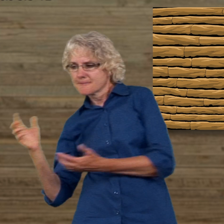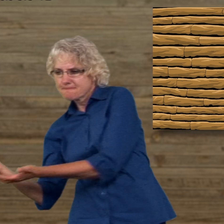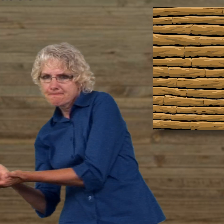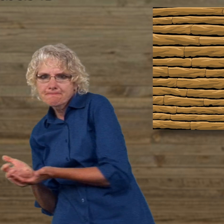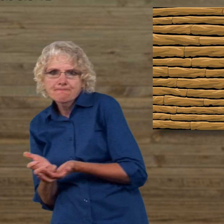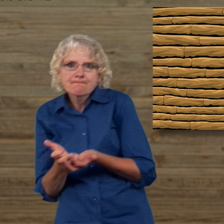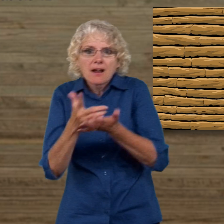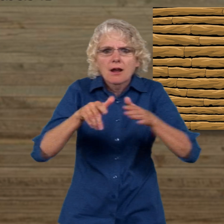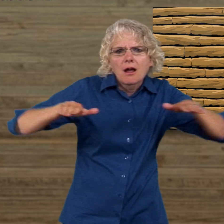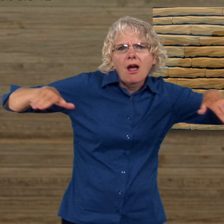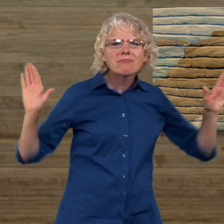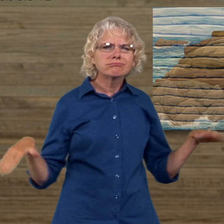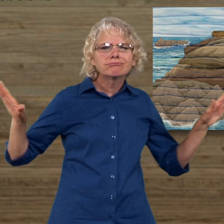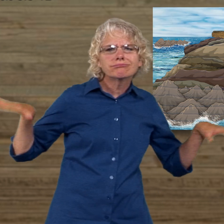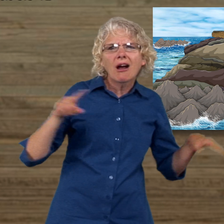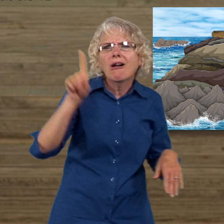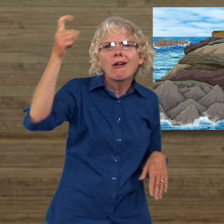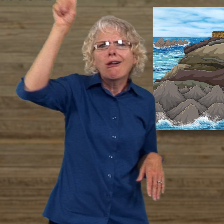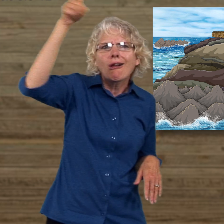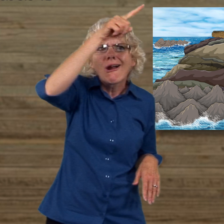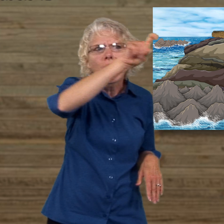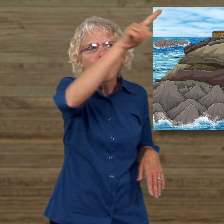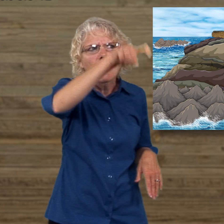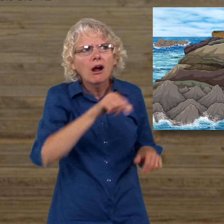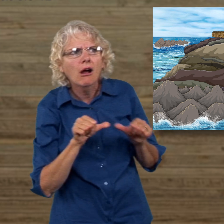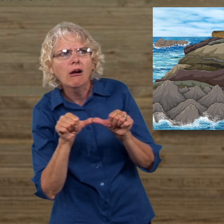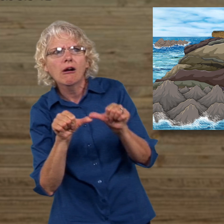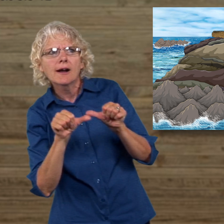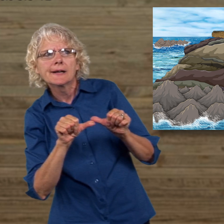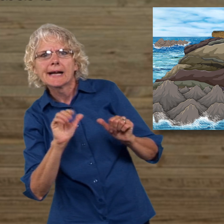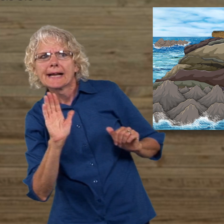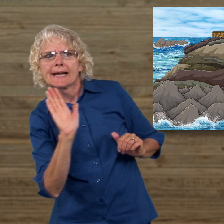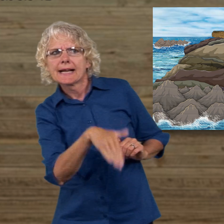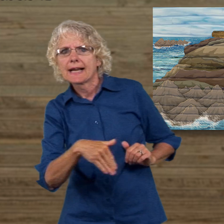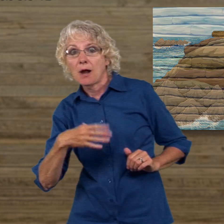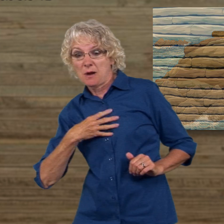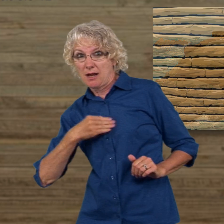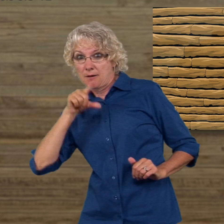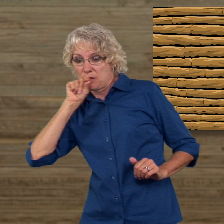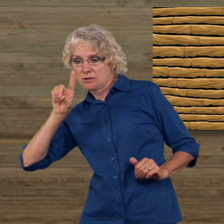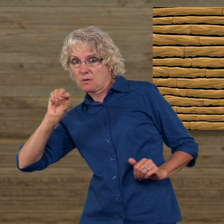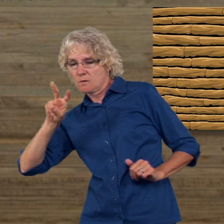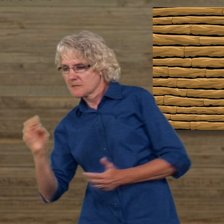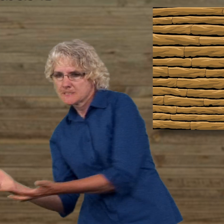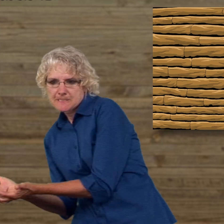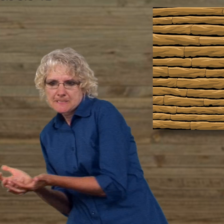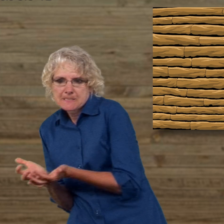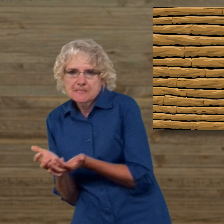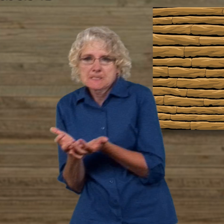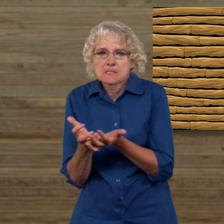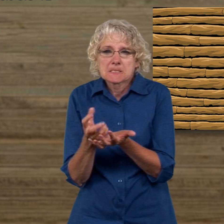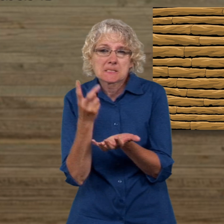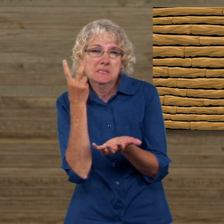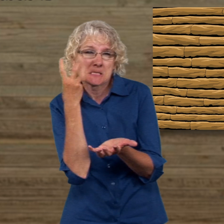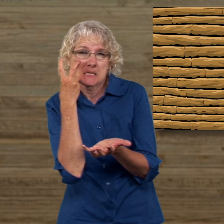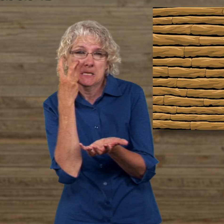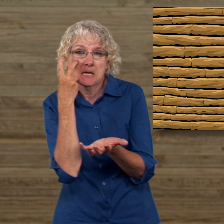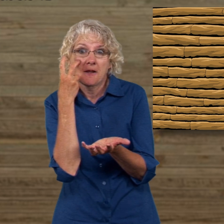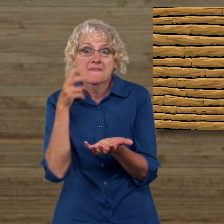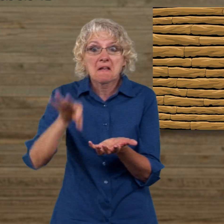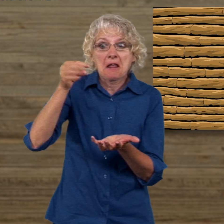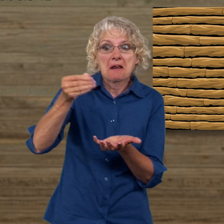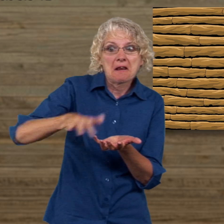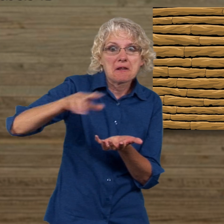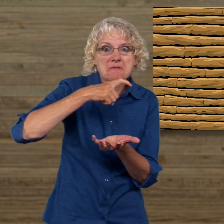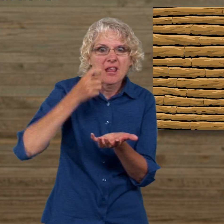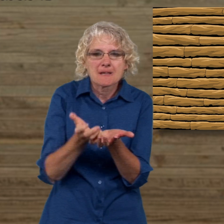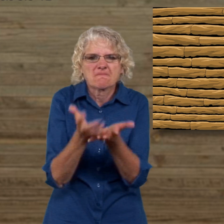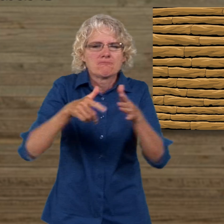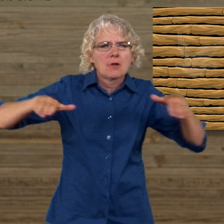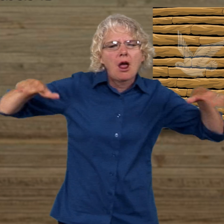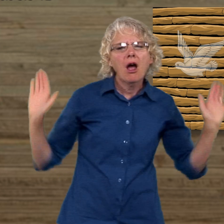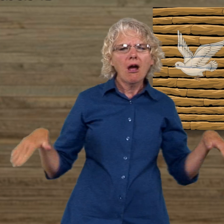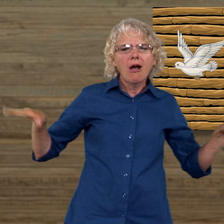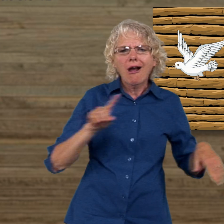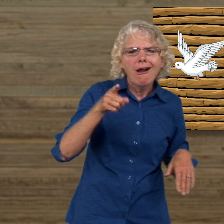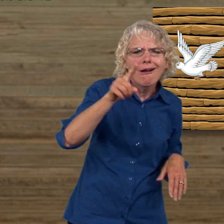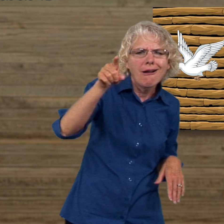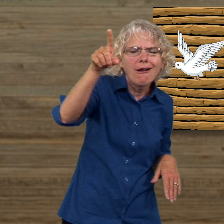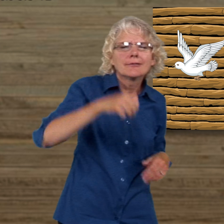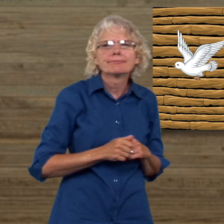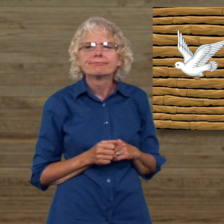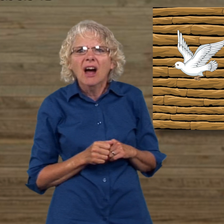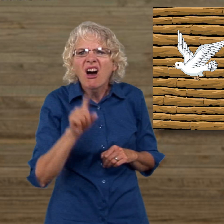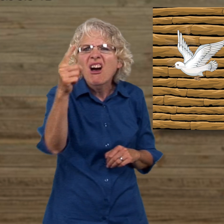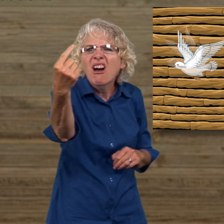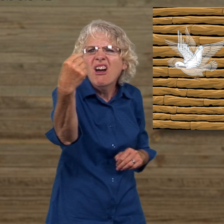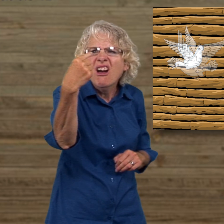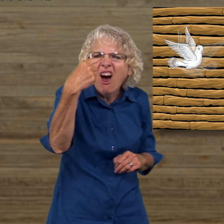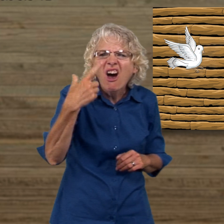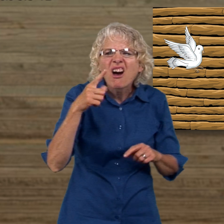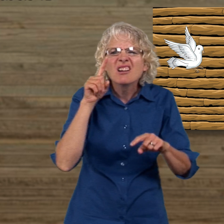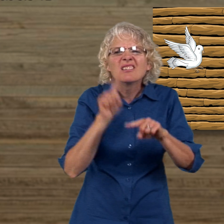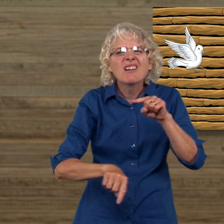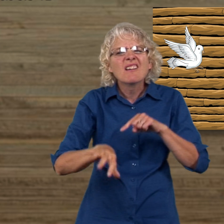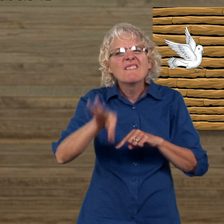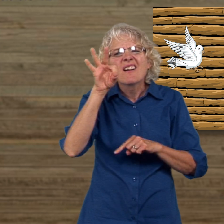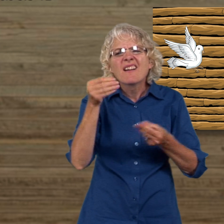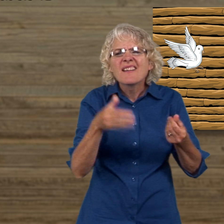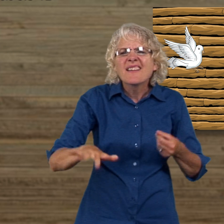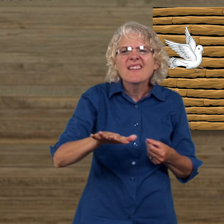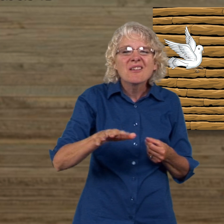It kept flying back and forth until the waters had dried up from the earth. Then Noah sent out a dove to see if the waters had receded from the surface of the ground.